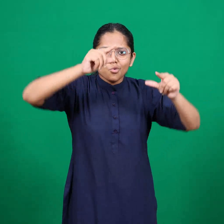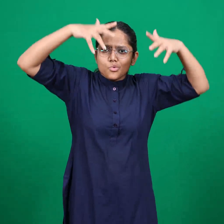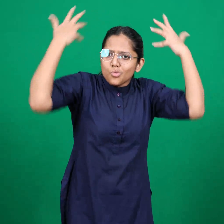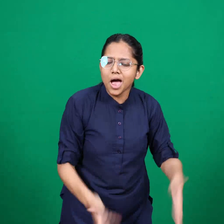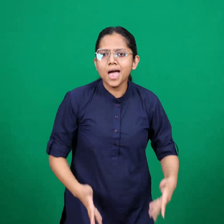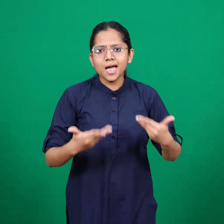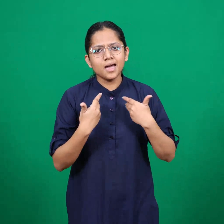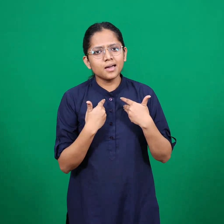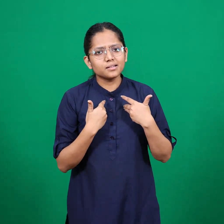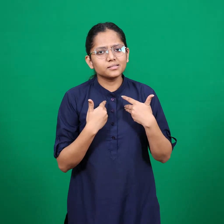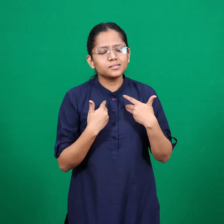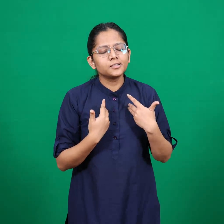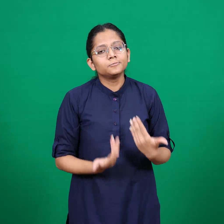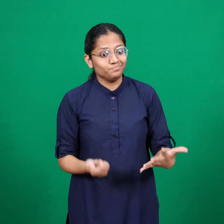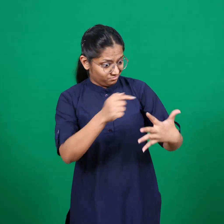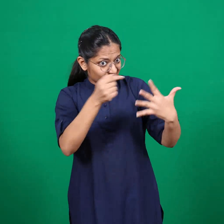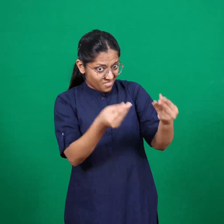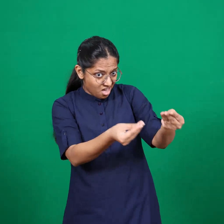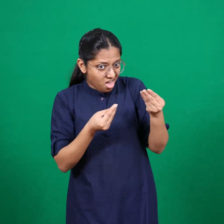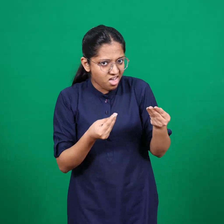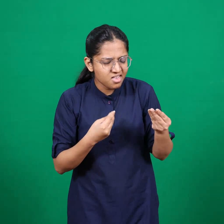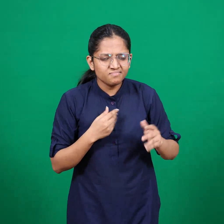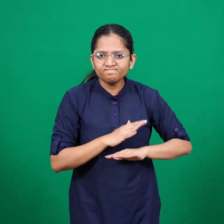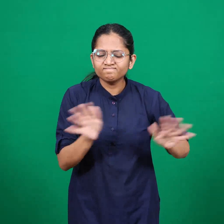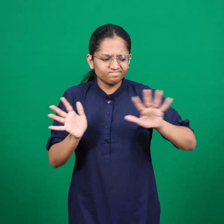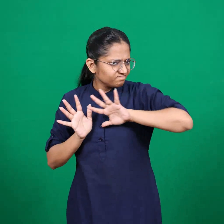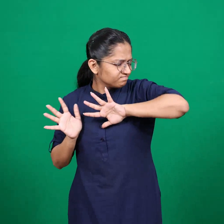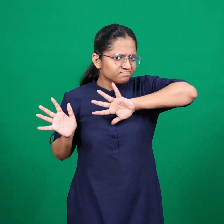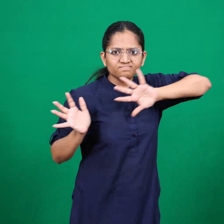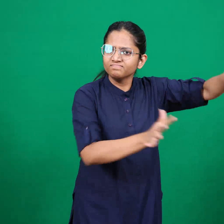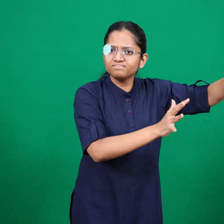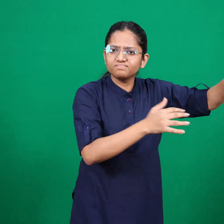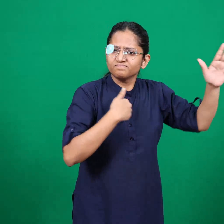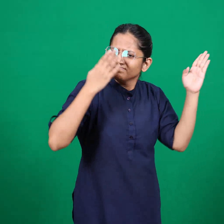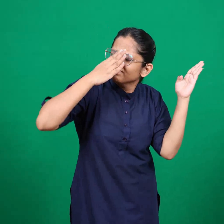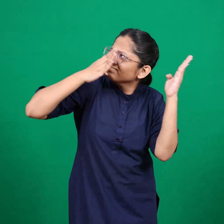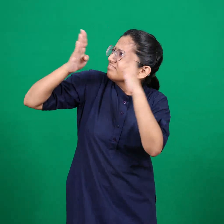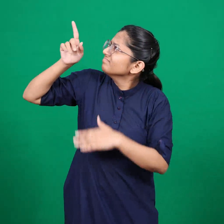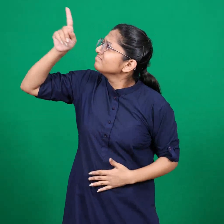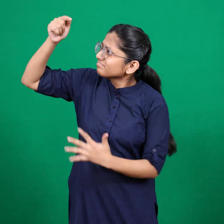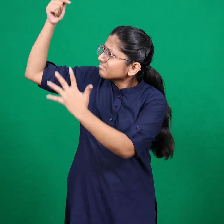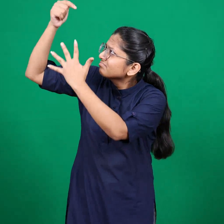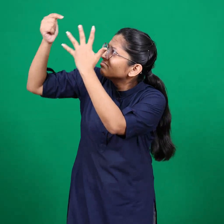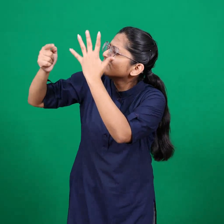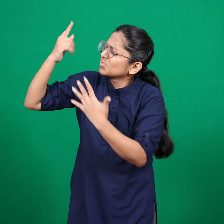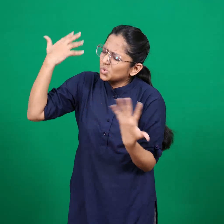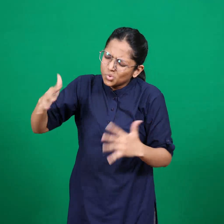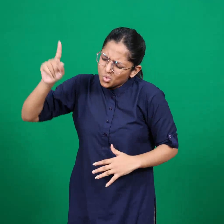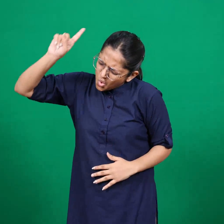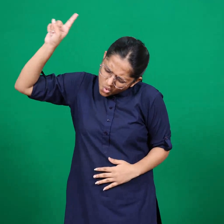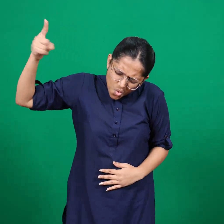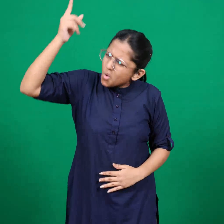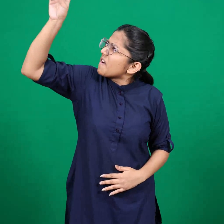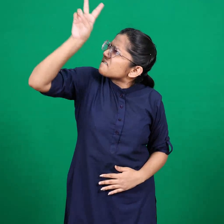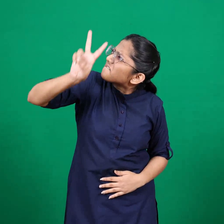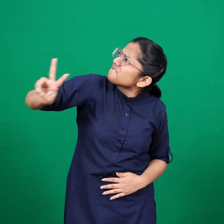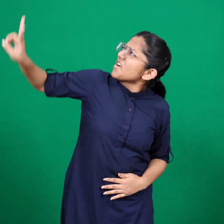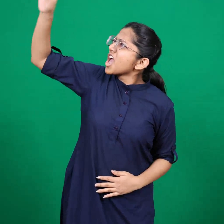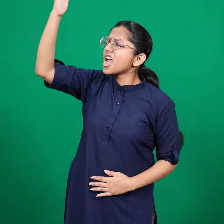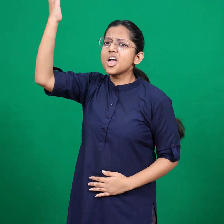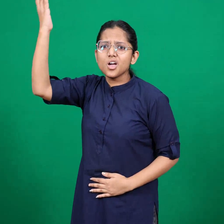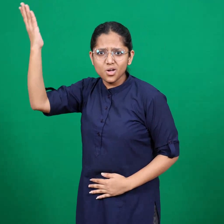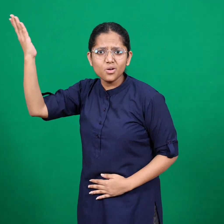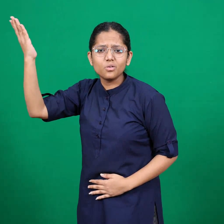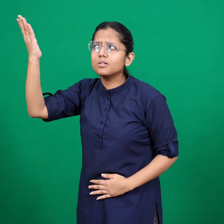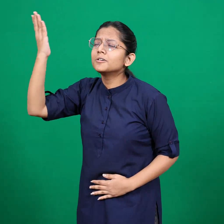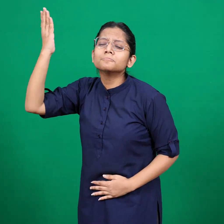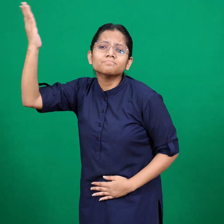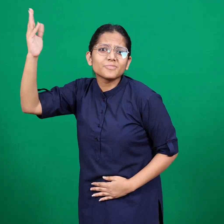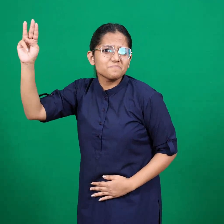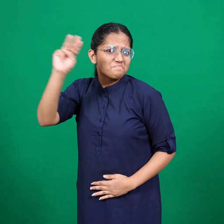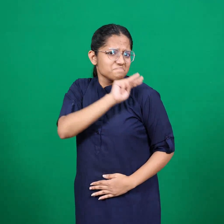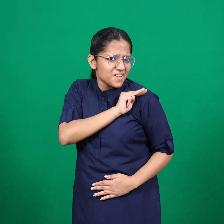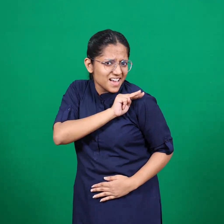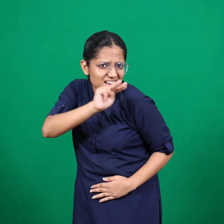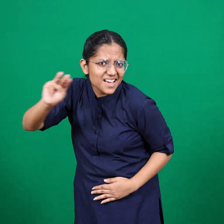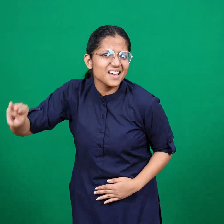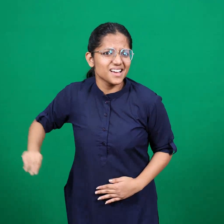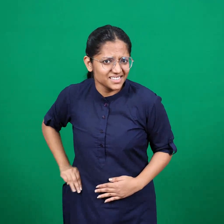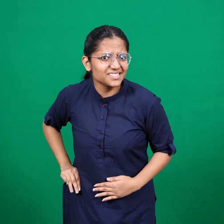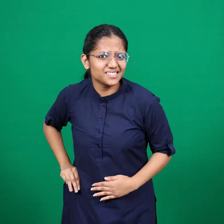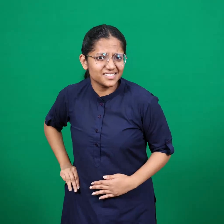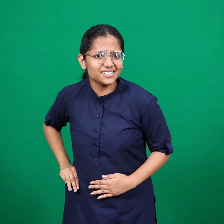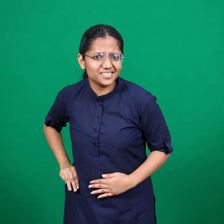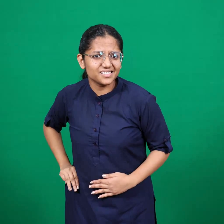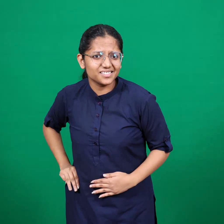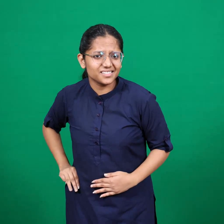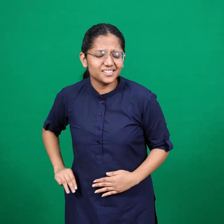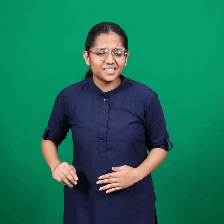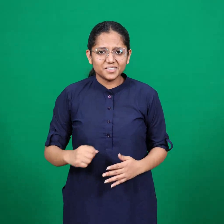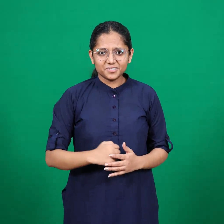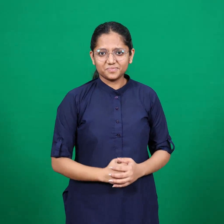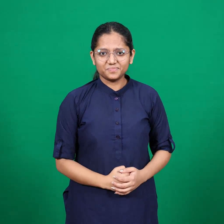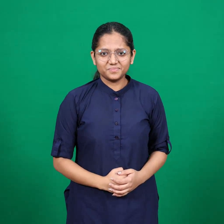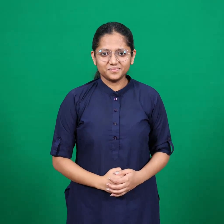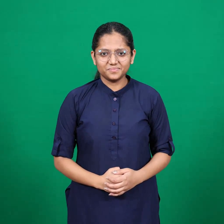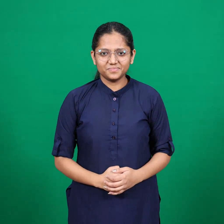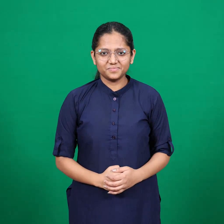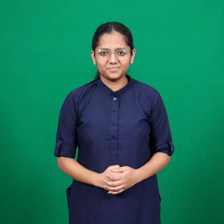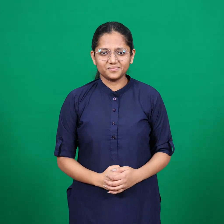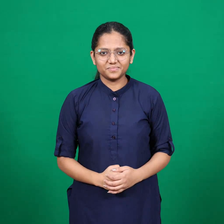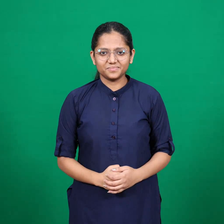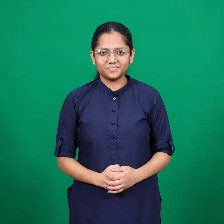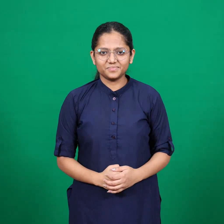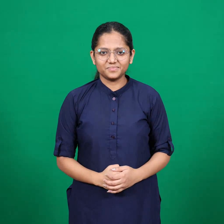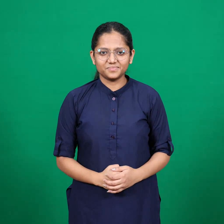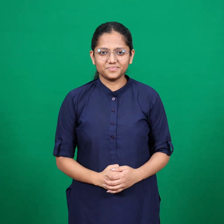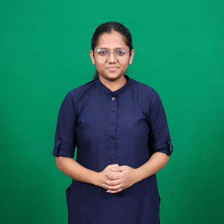I consider them rubbish, that I may gain Christ